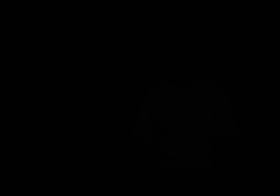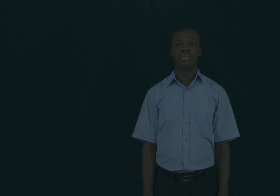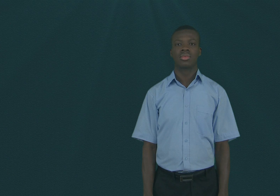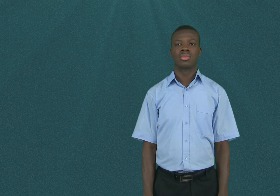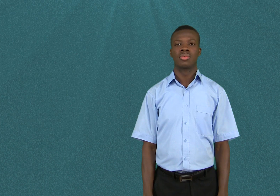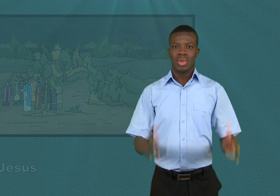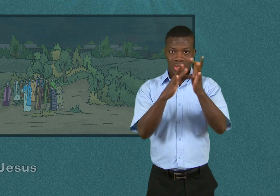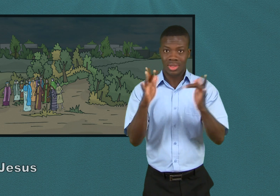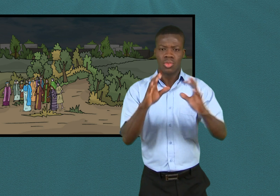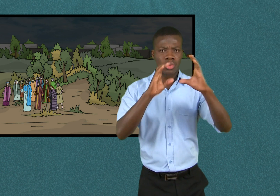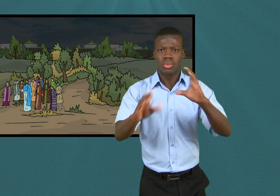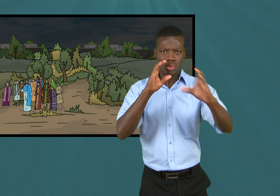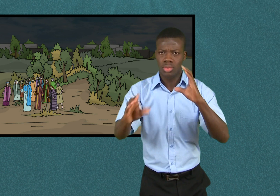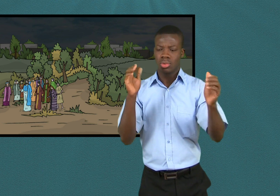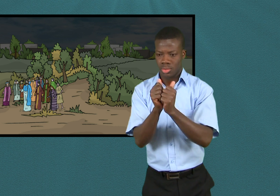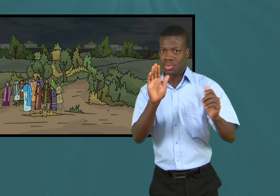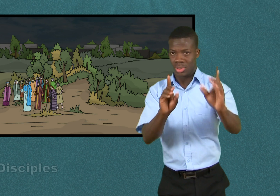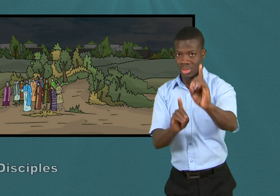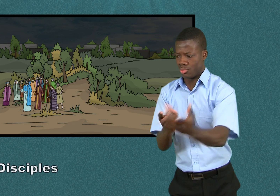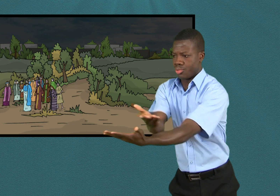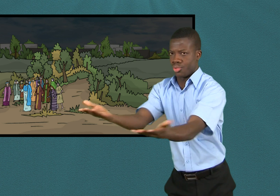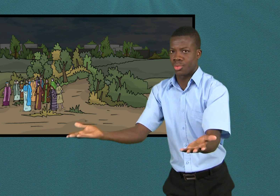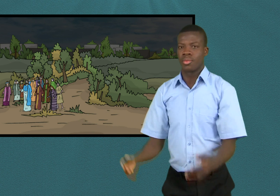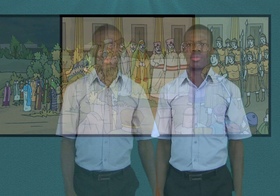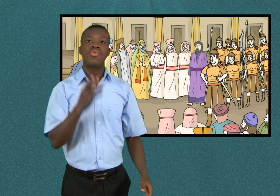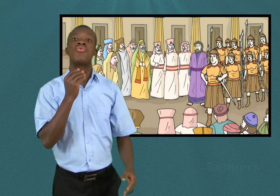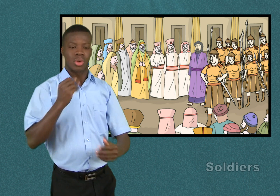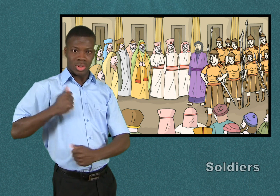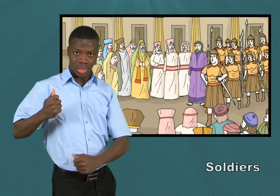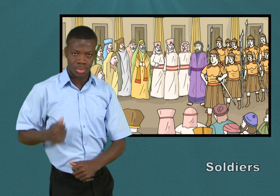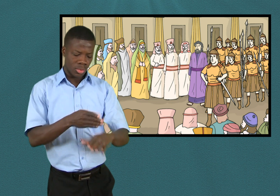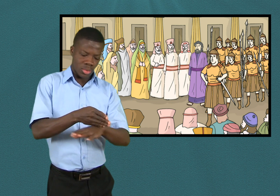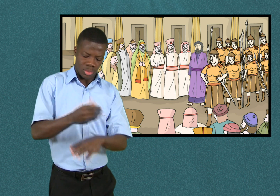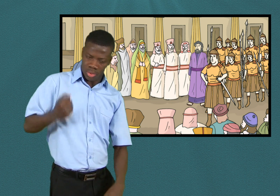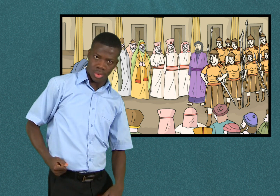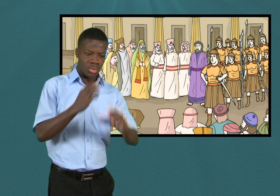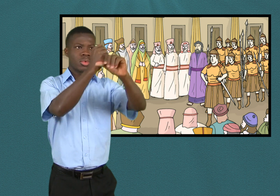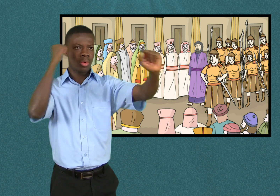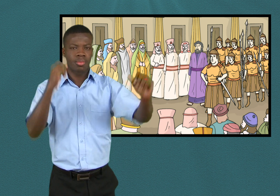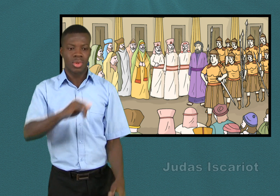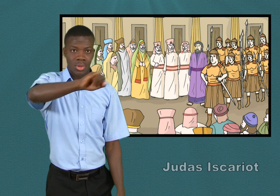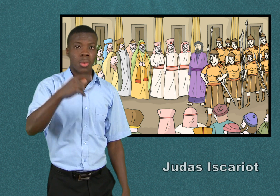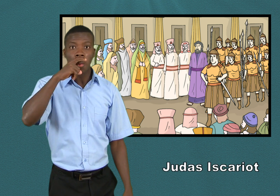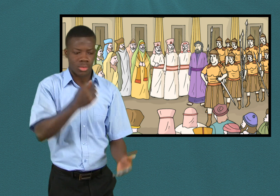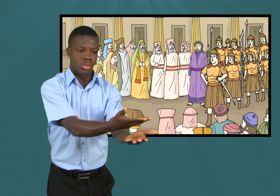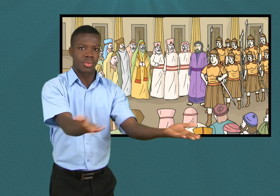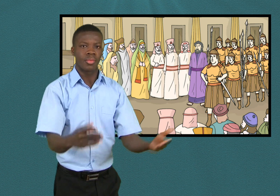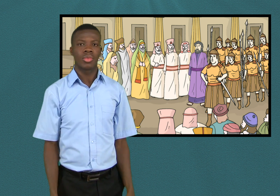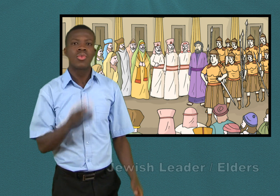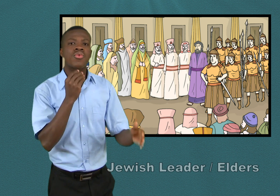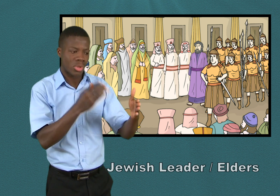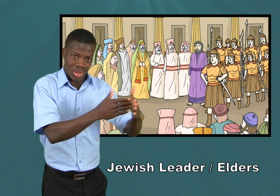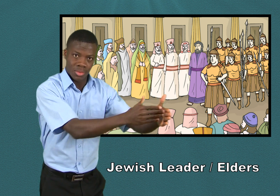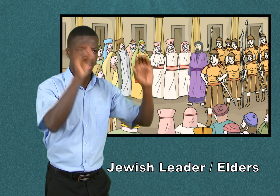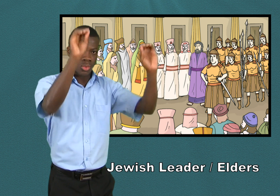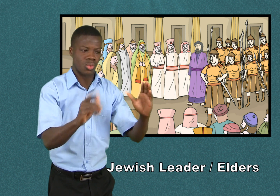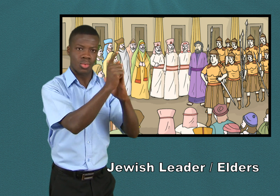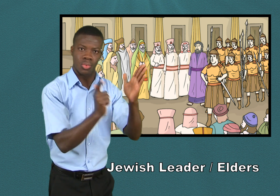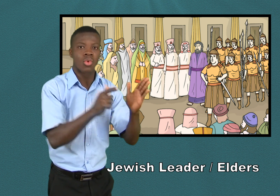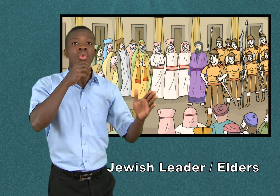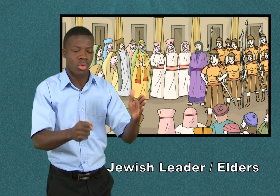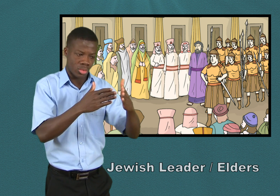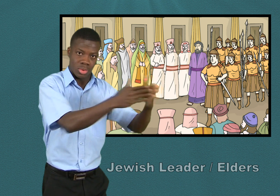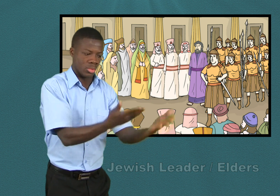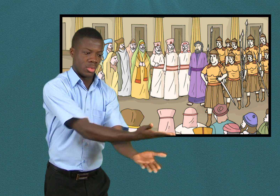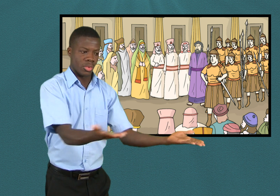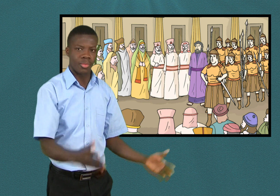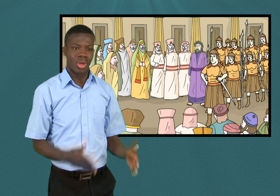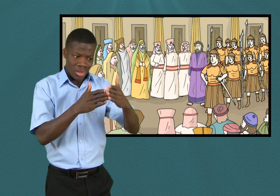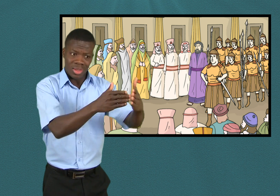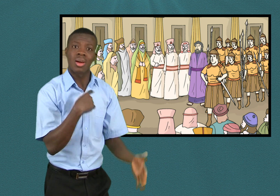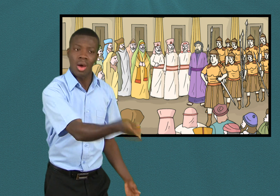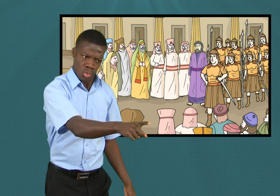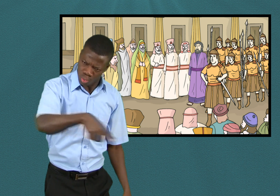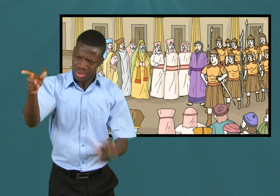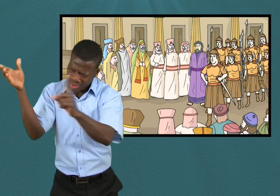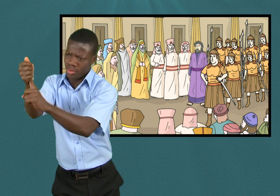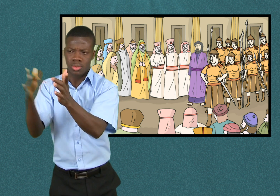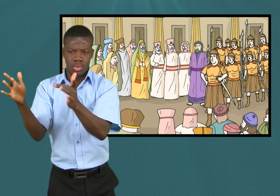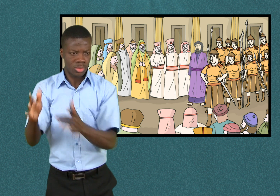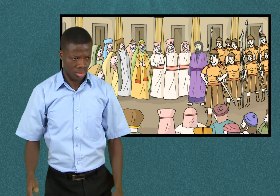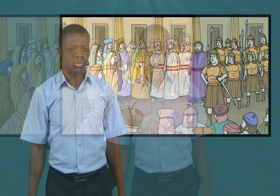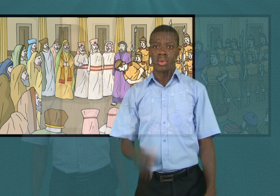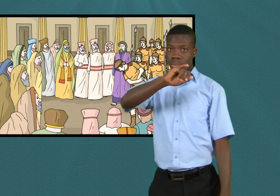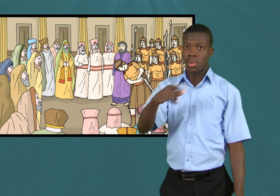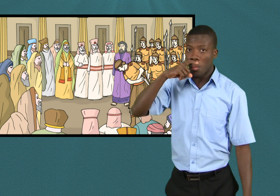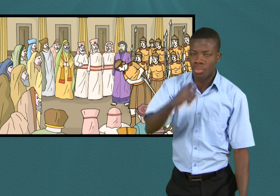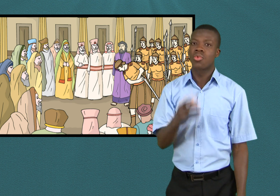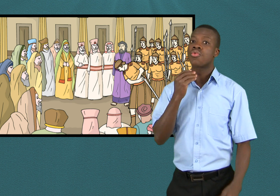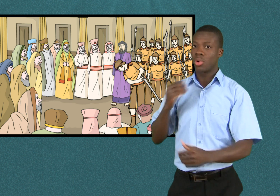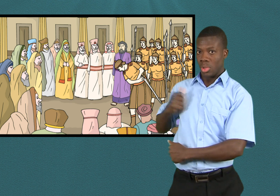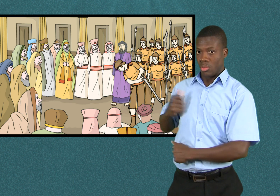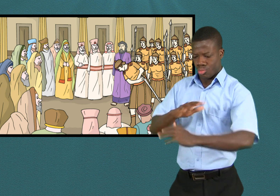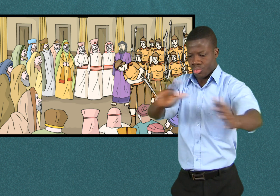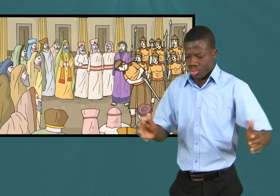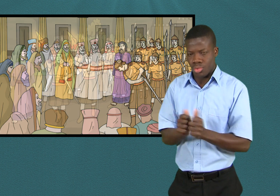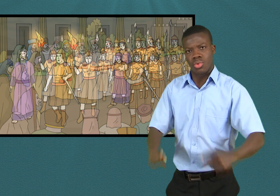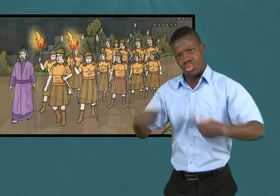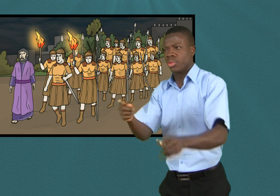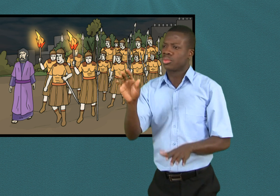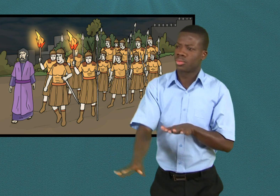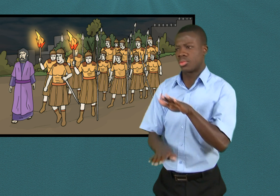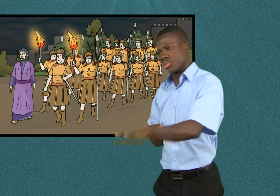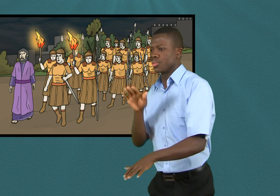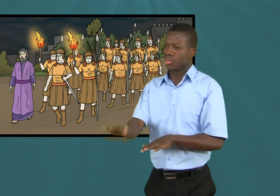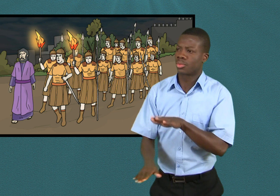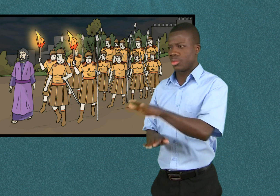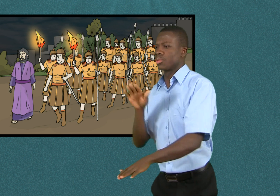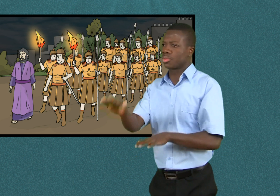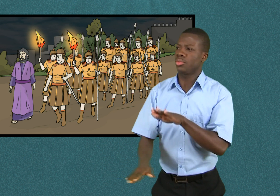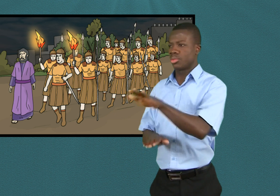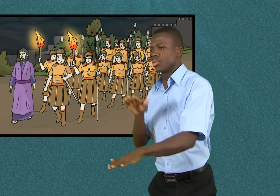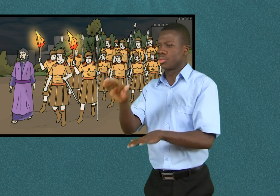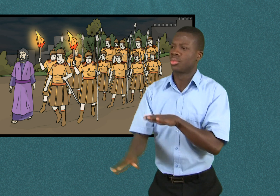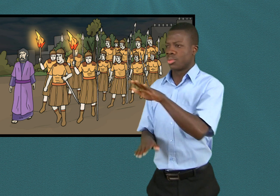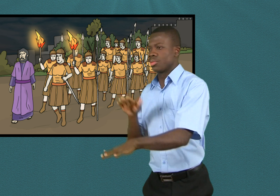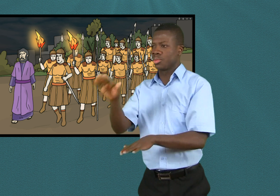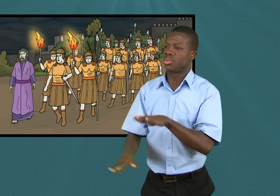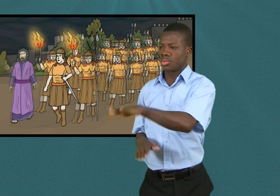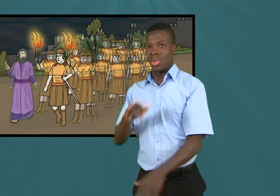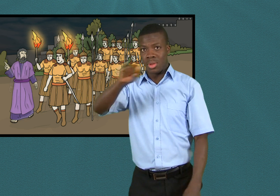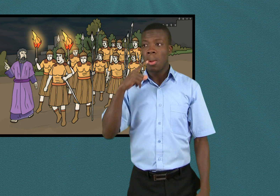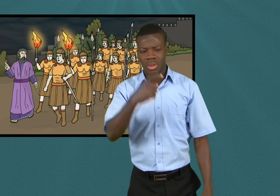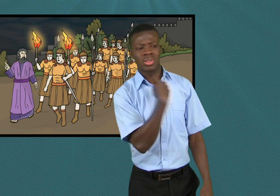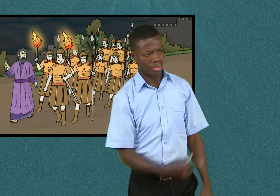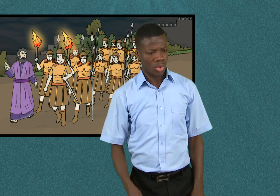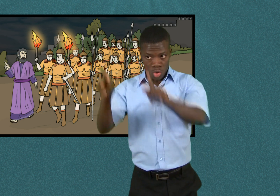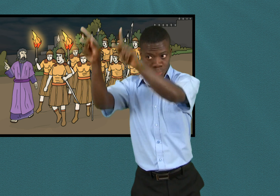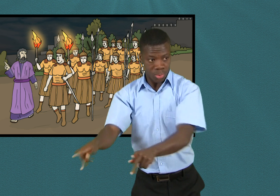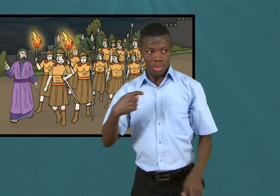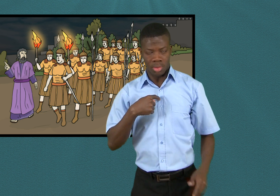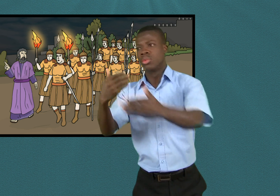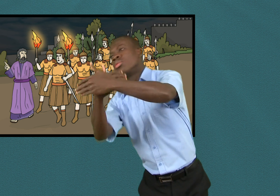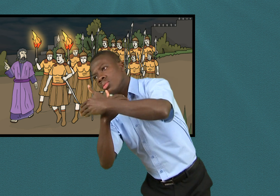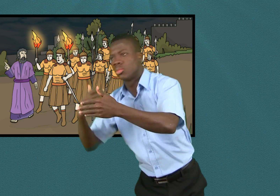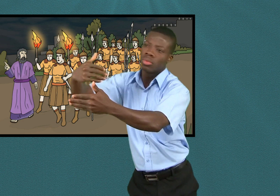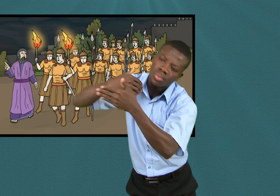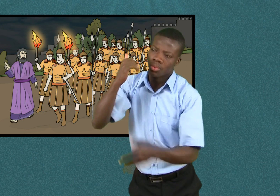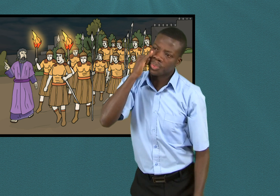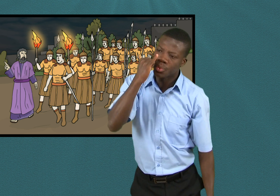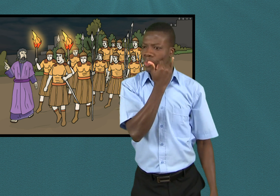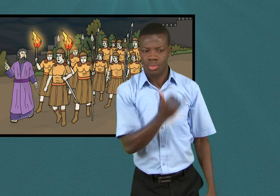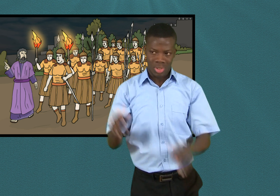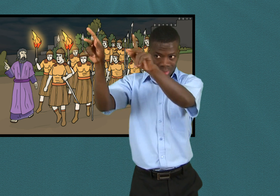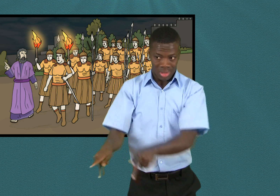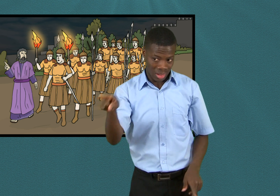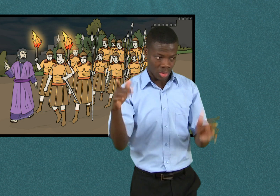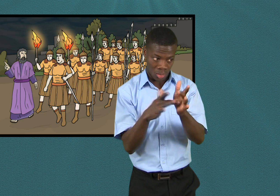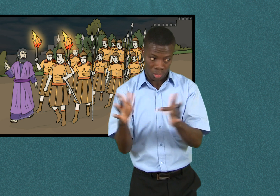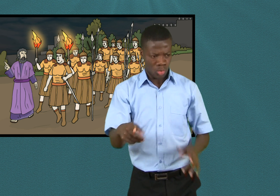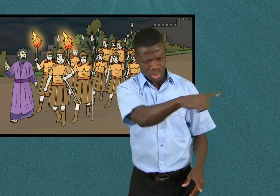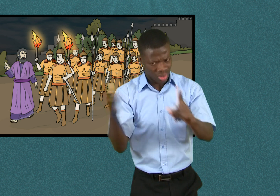While Jesus was still speaking, Judas, one of the Twelve, arrived, accompanied by a large crowd armed with swords and clubs, sent from the chief priests and elders of the people.